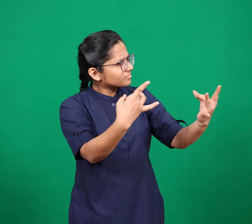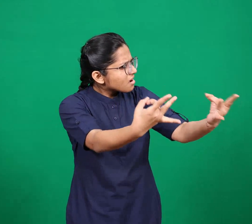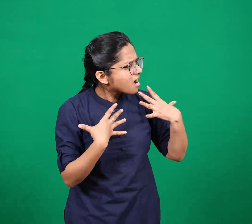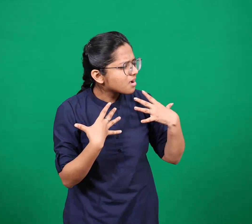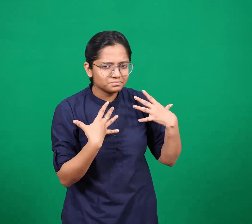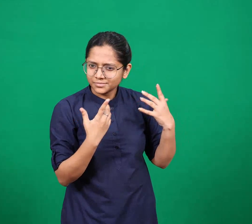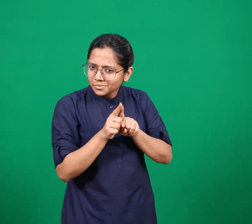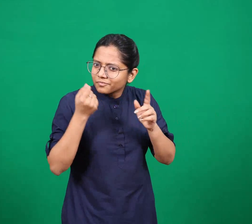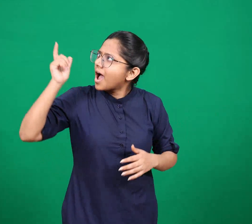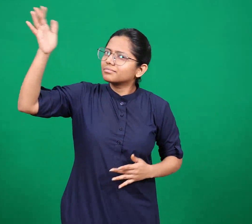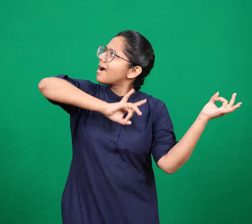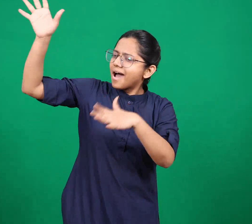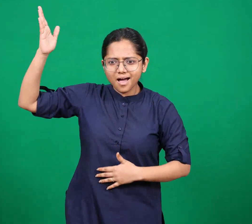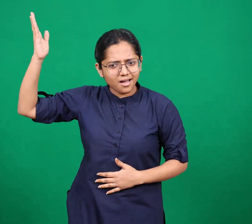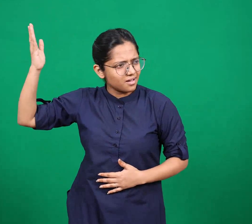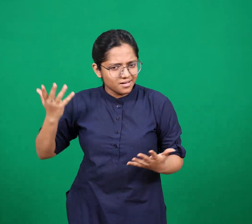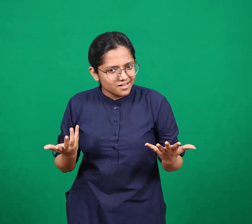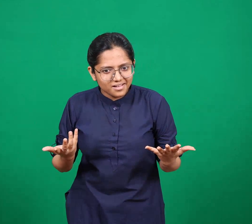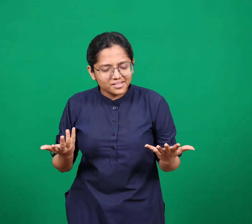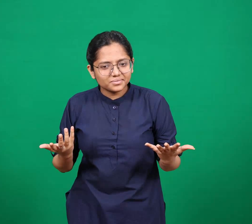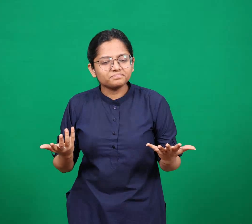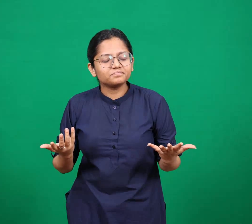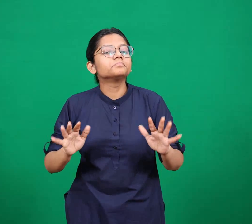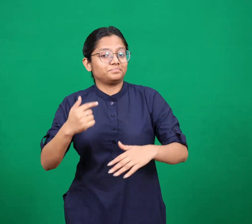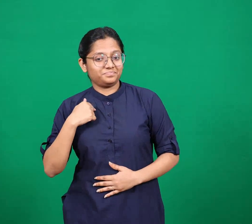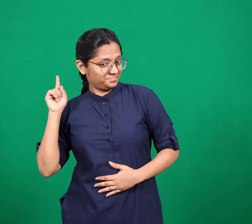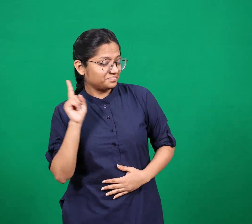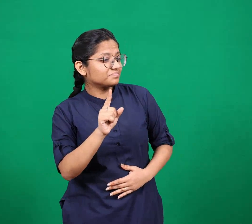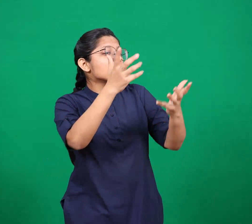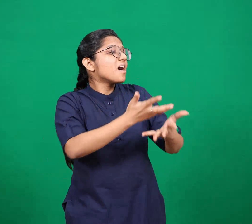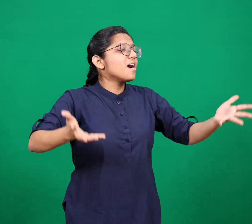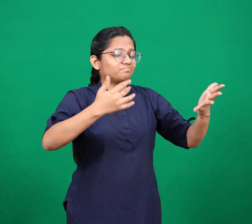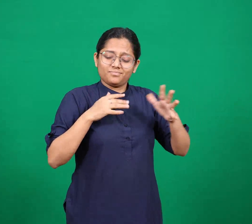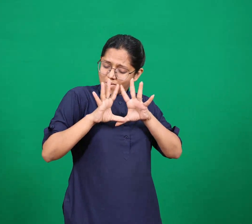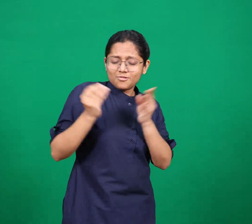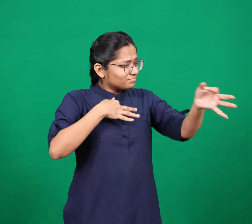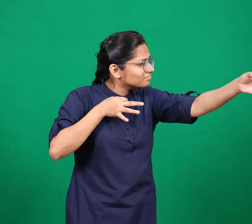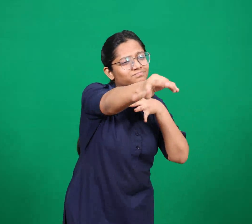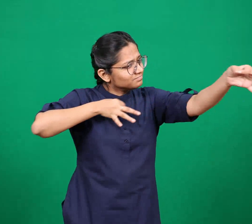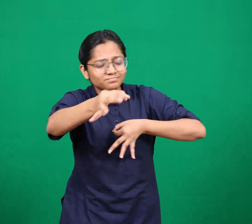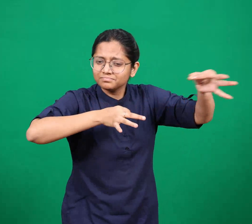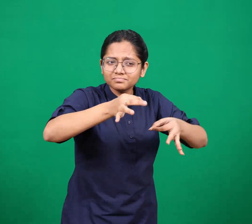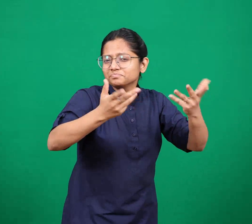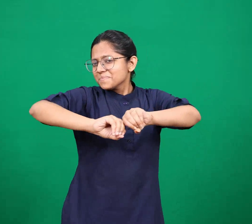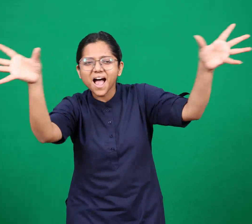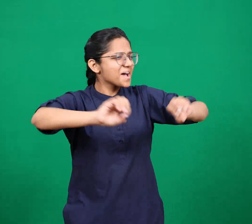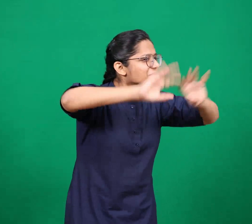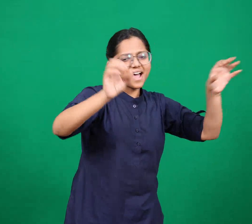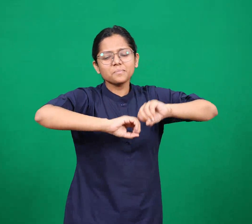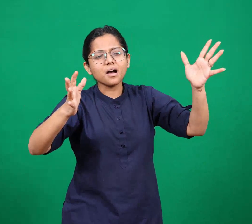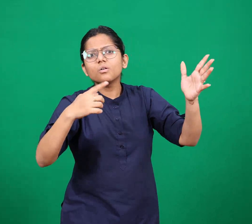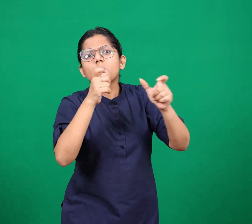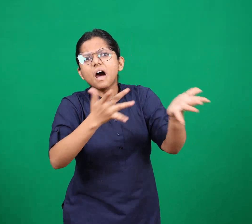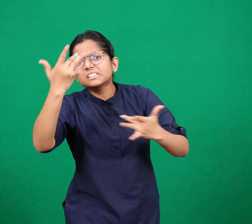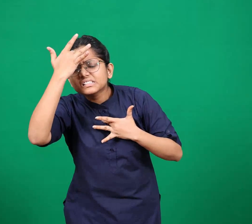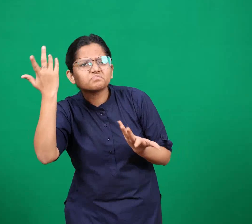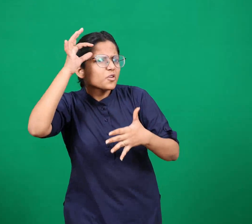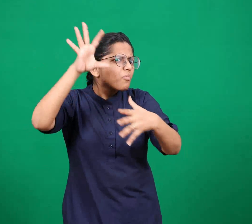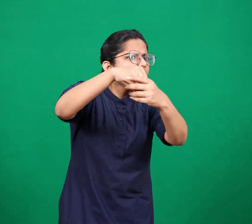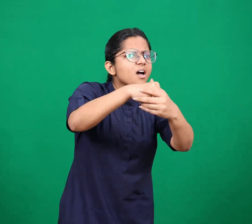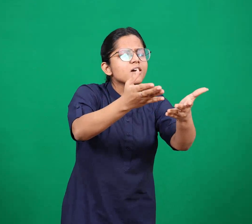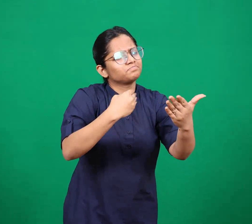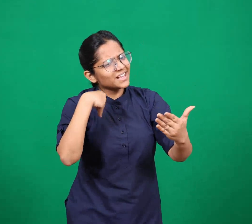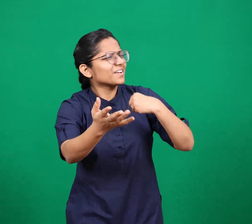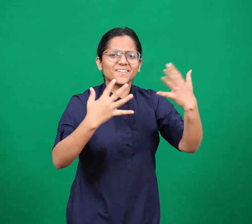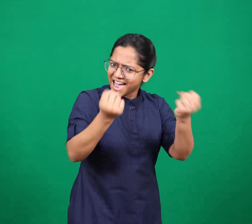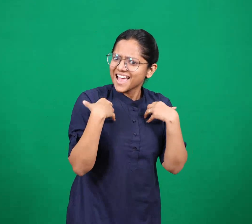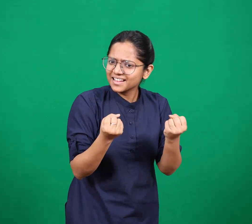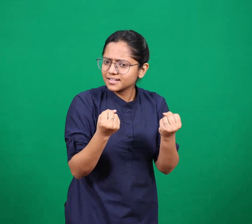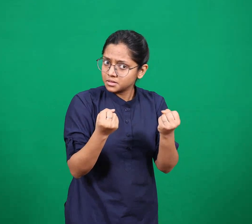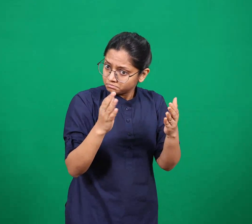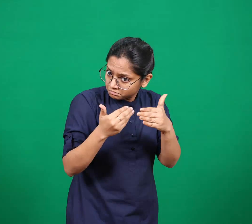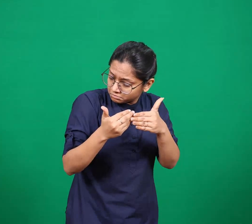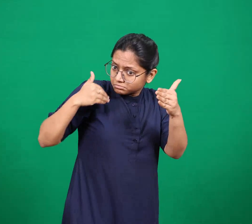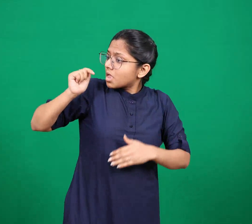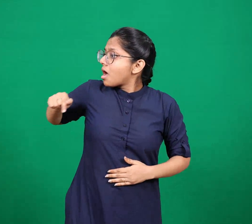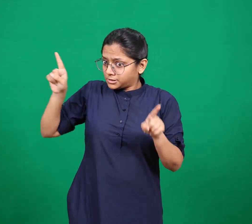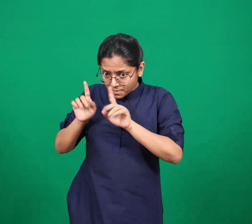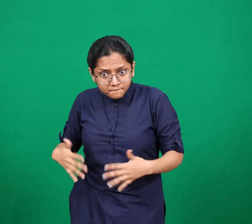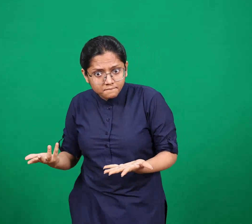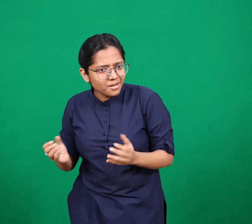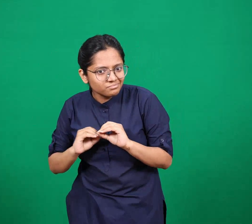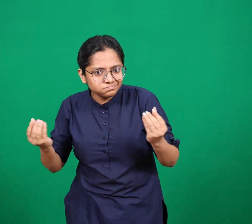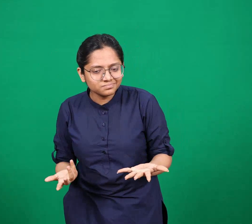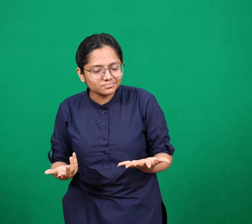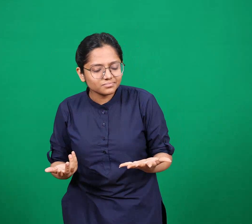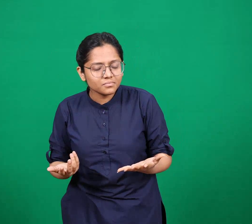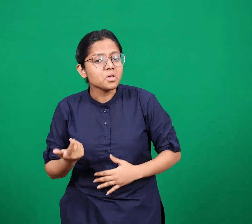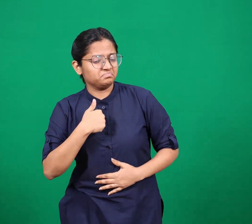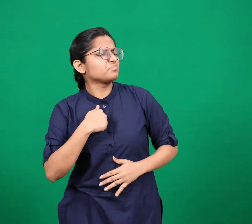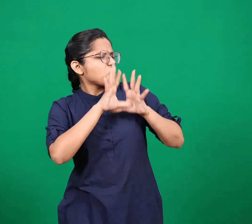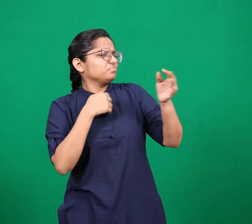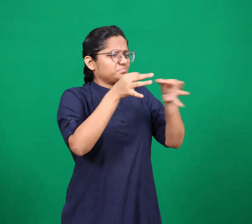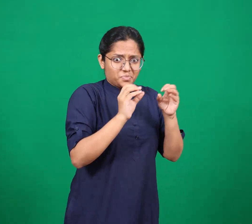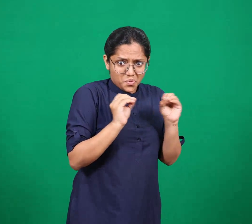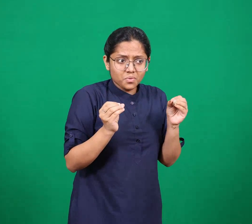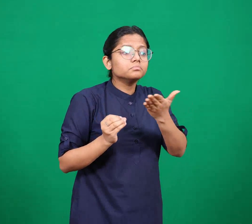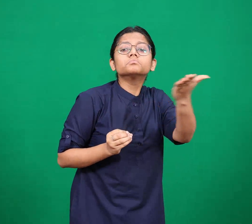If I had not done among them the works that no one else did, they would not be guilty of sin;